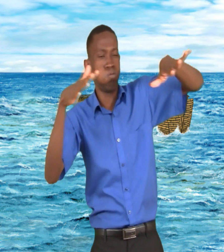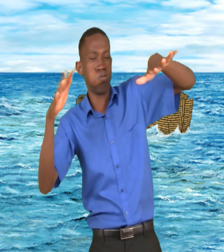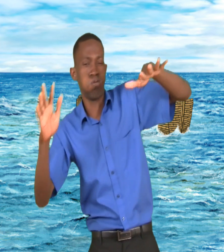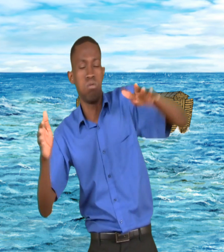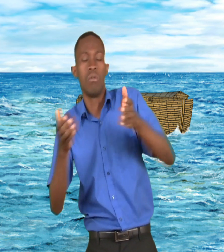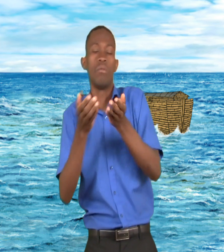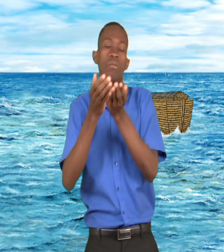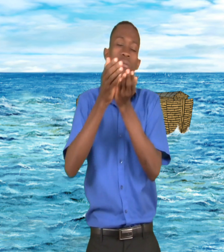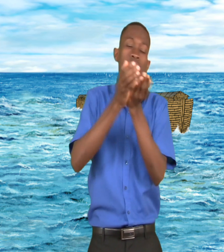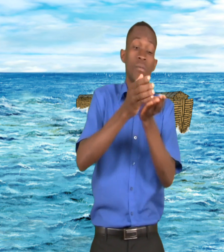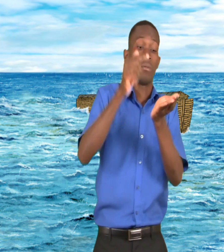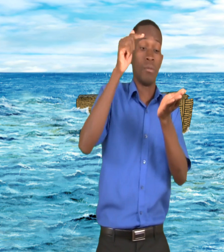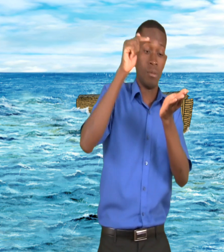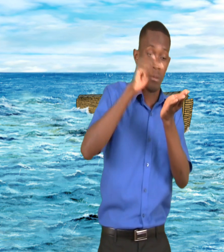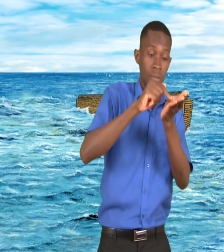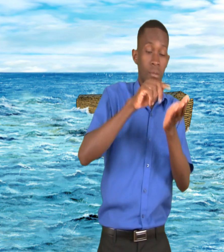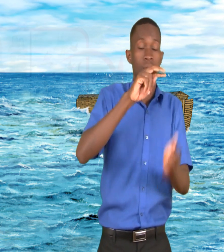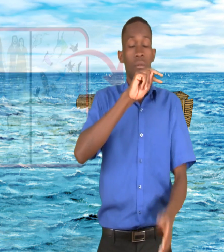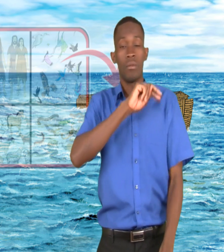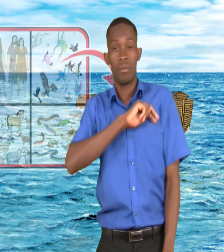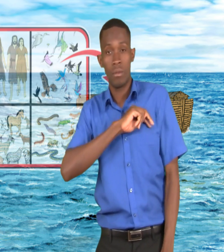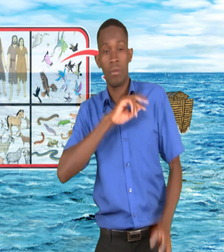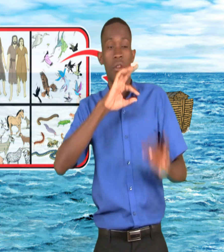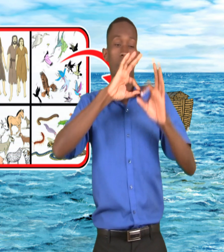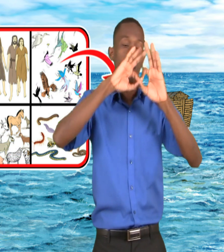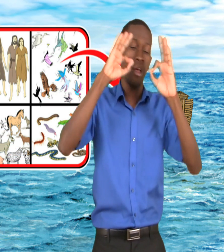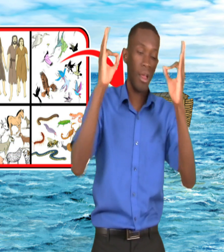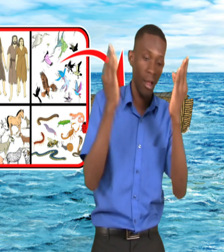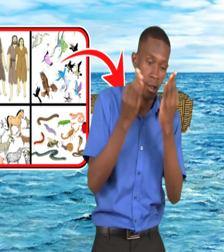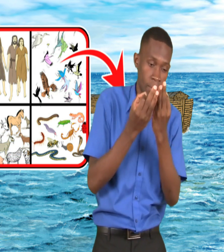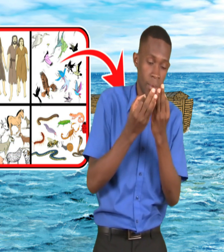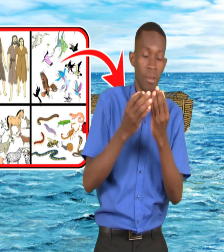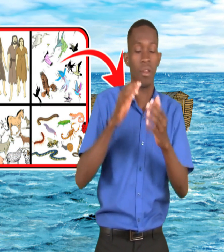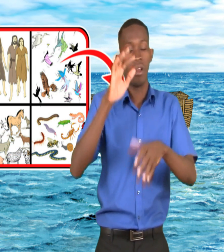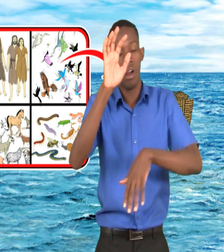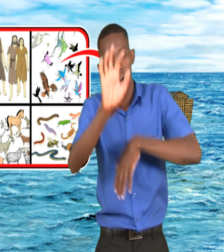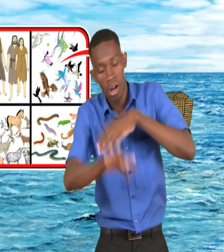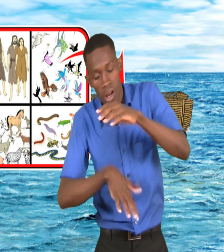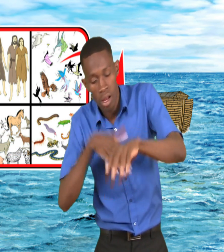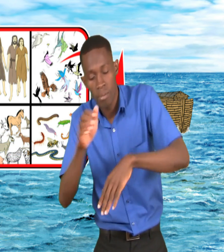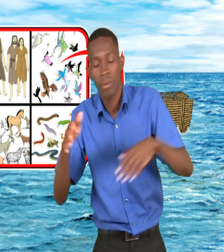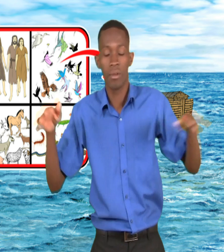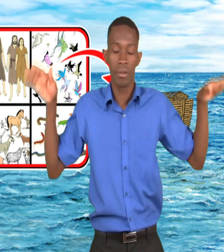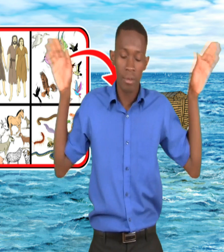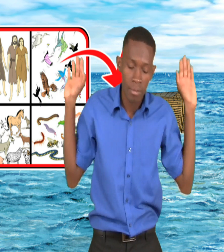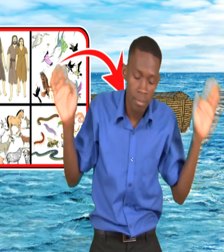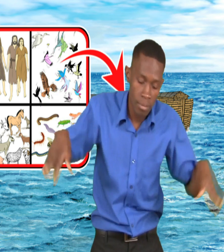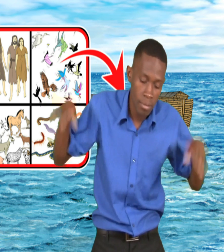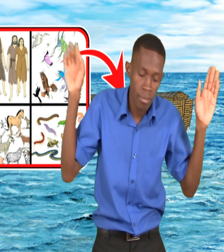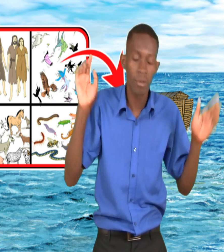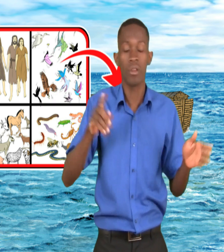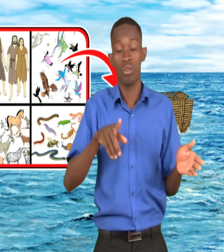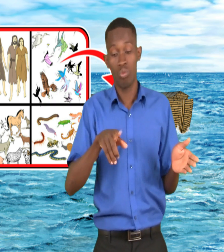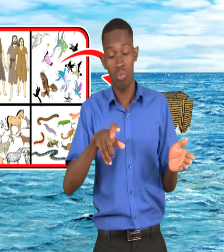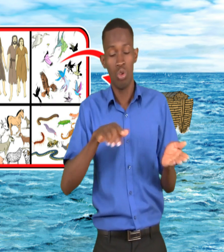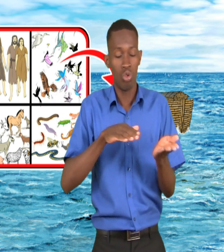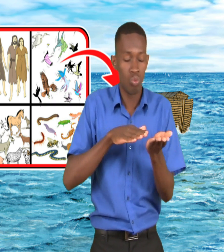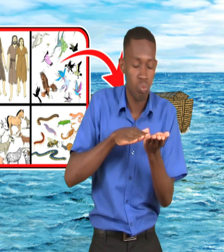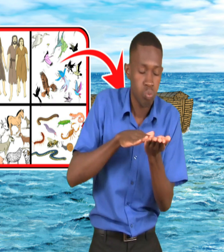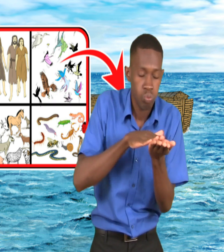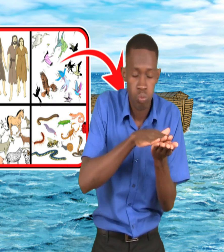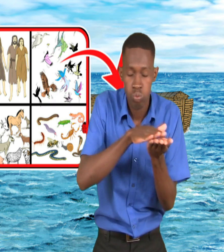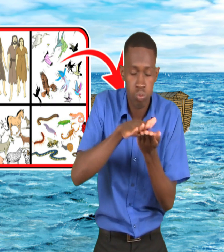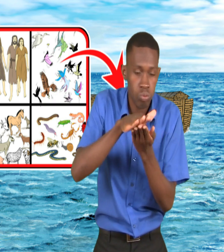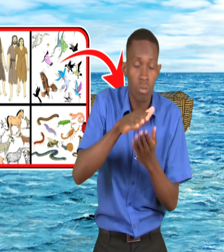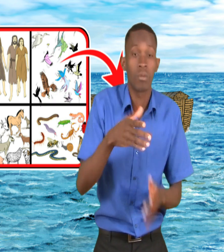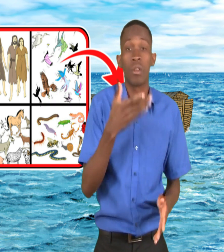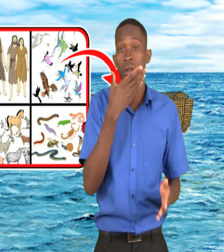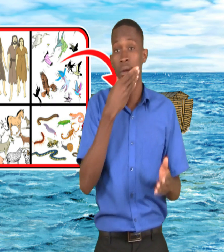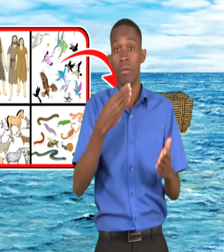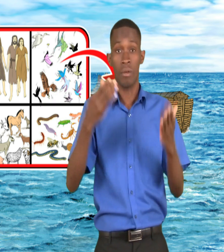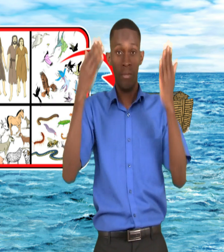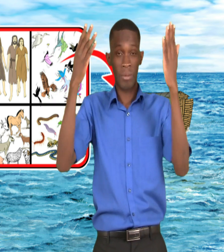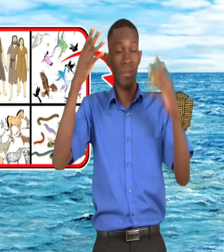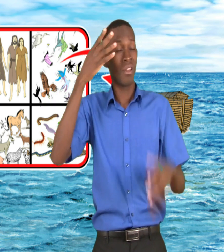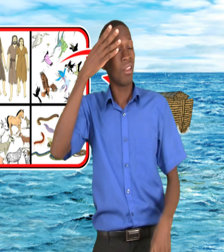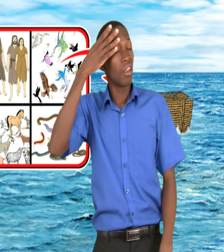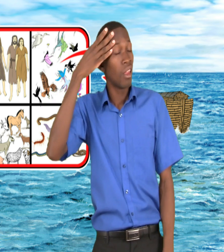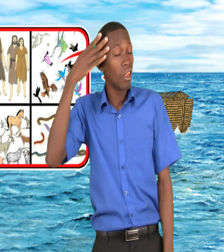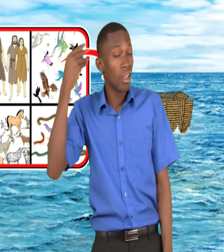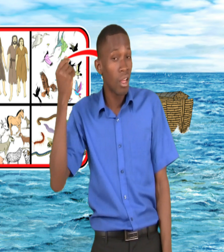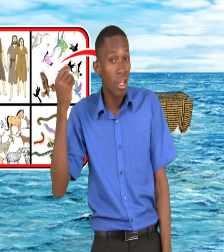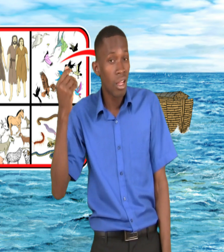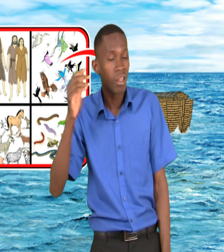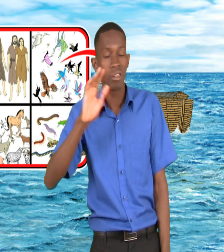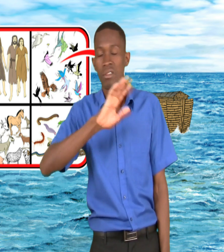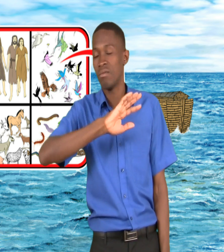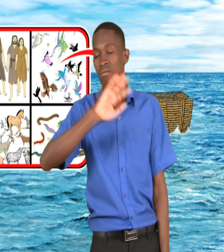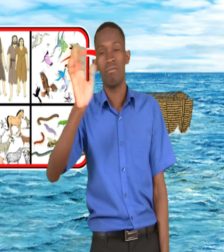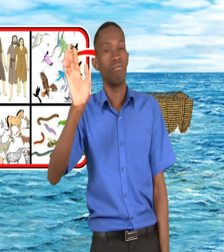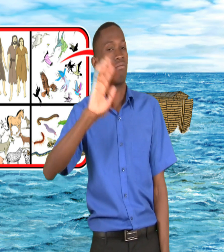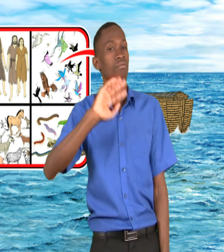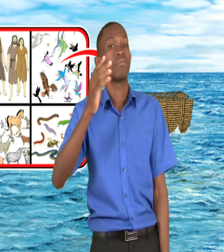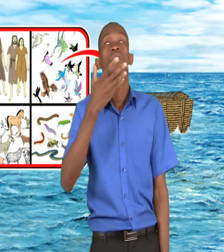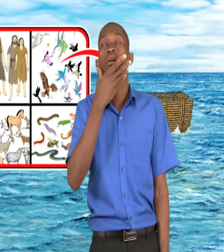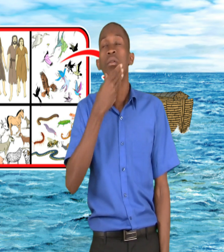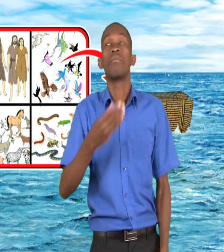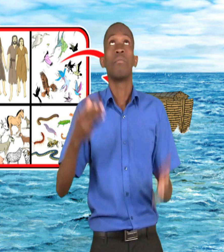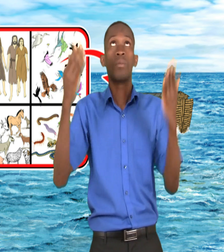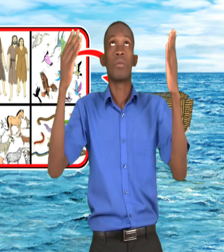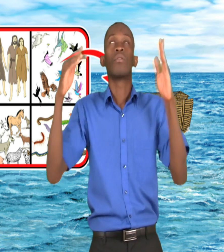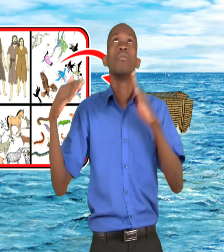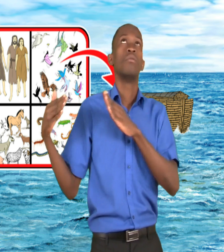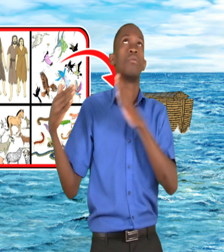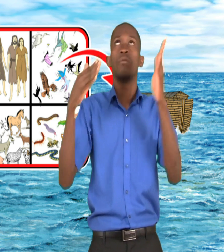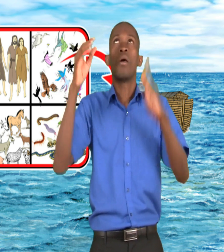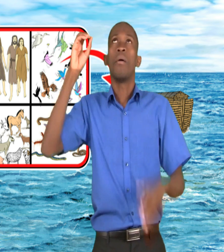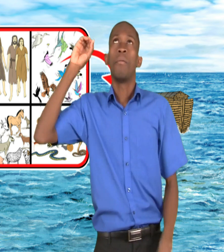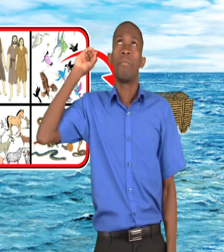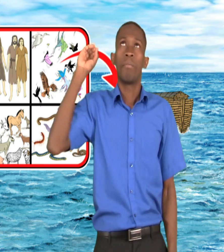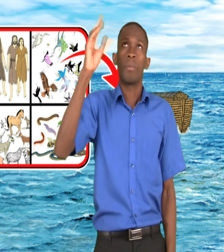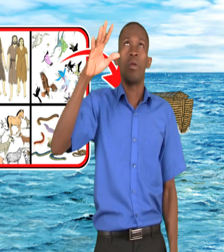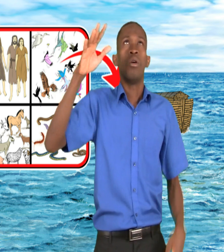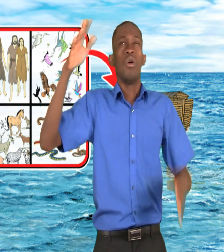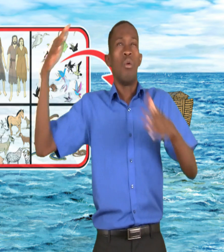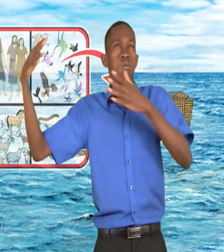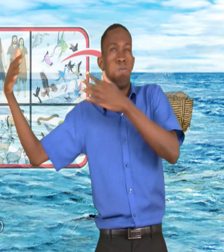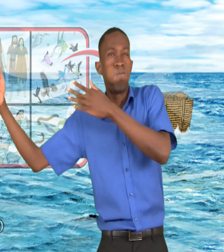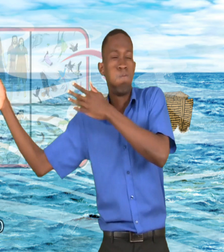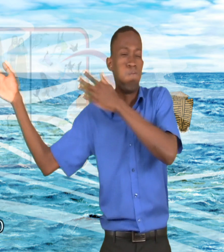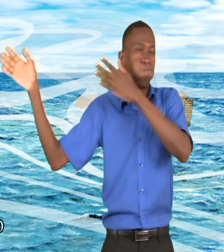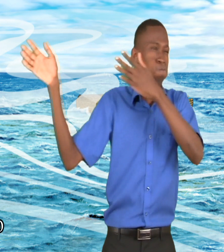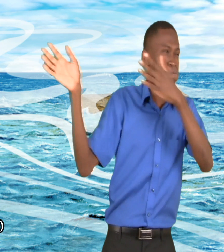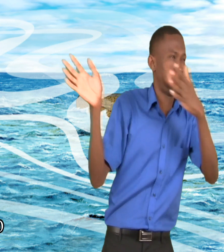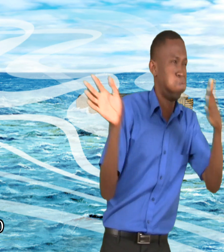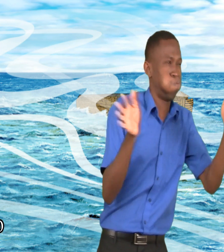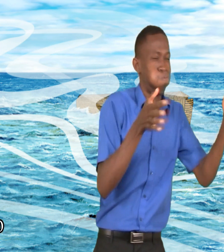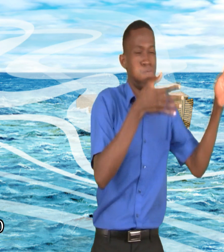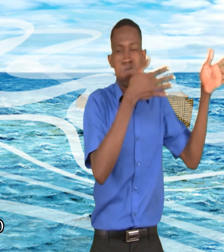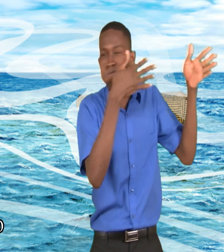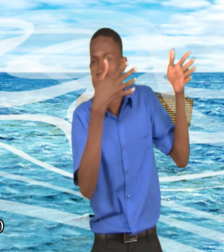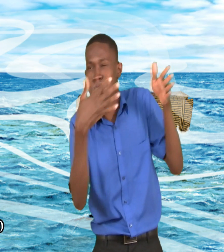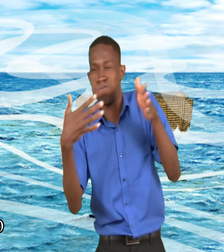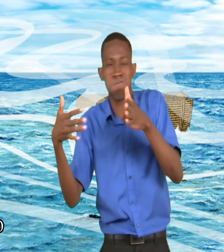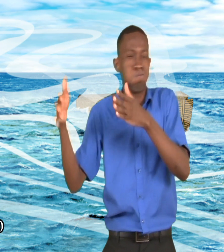But God remembered Noah and all the animals and livestock that were with him in the ark.